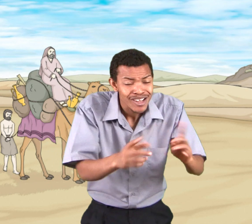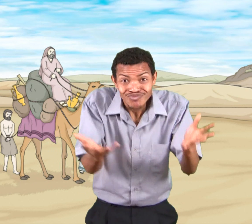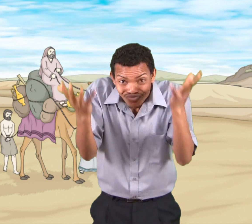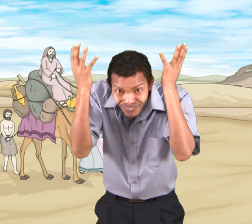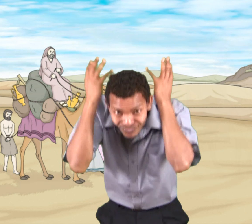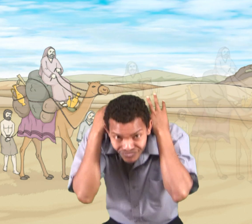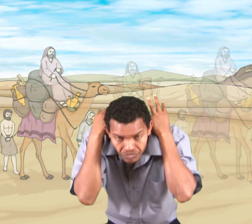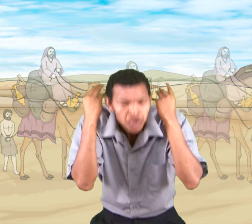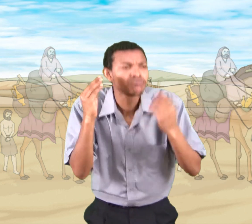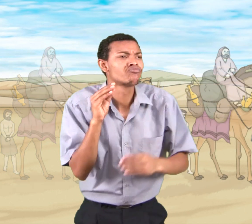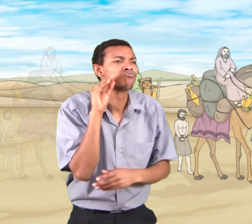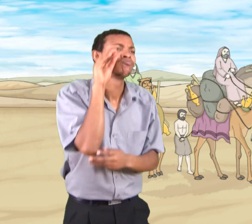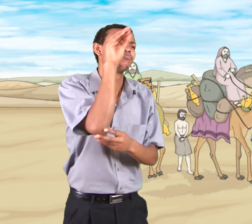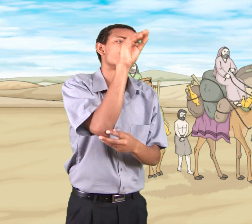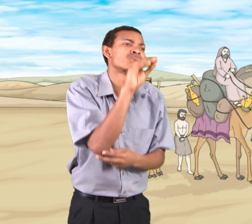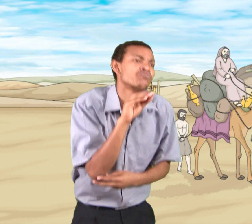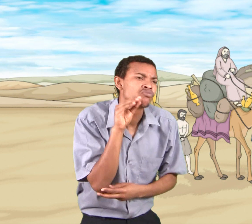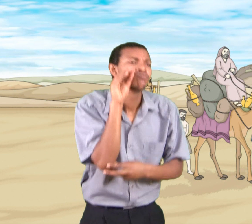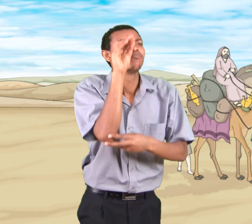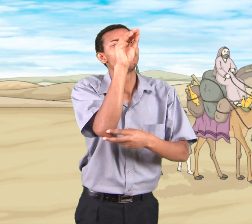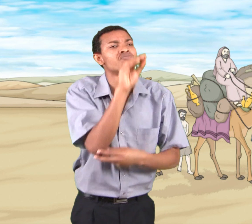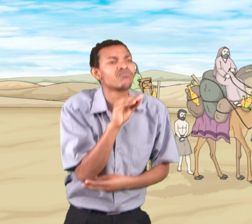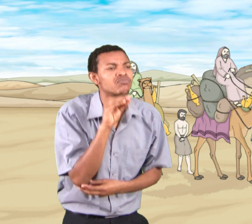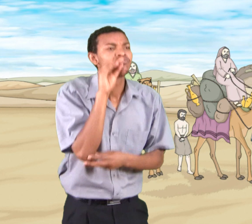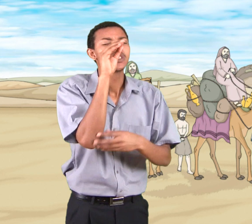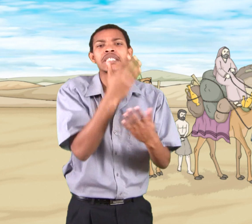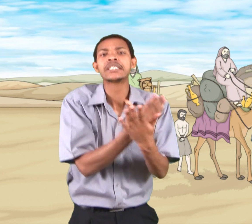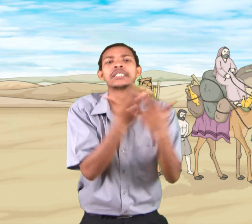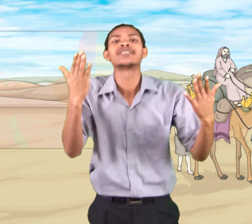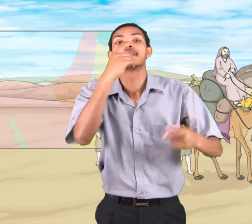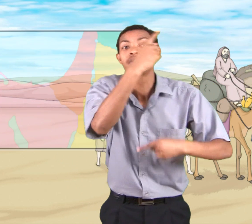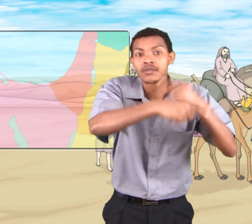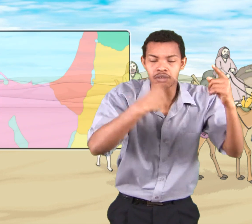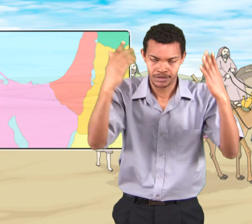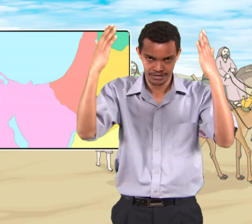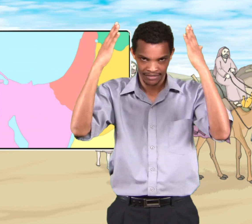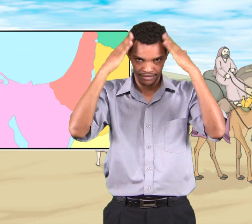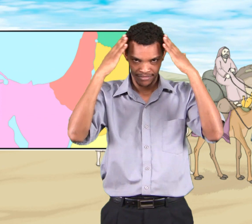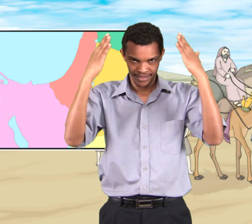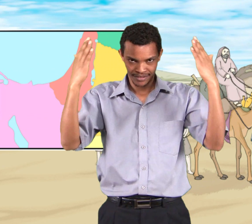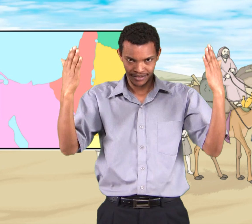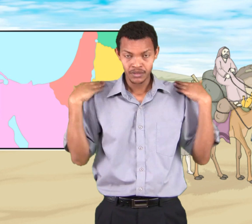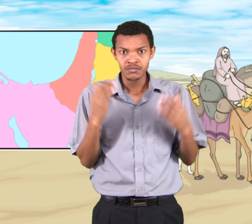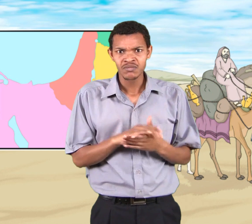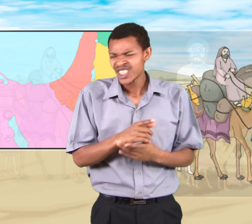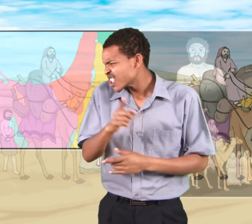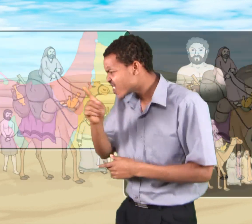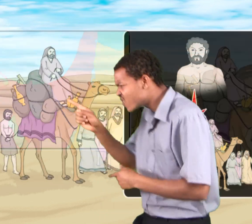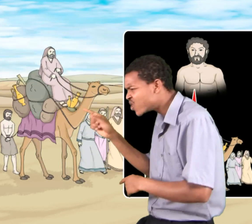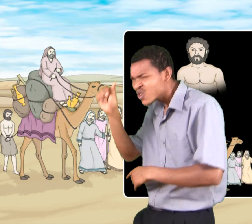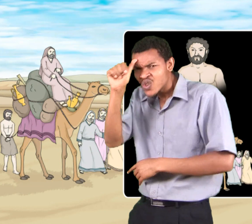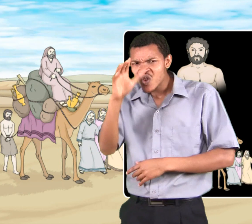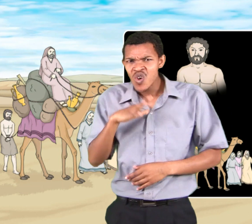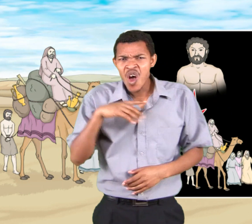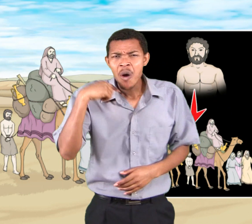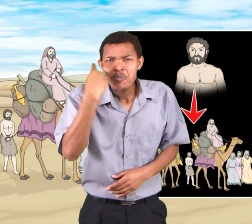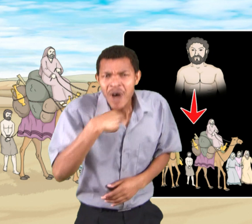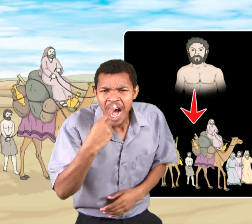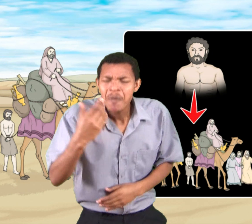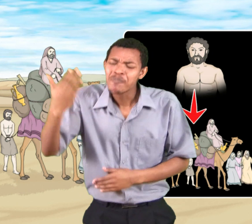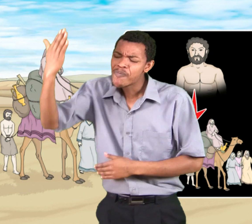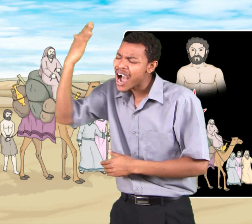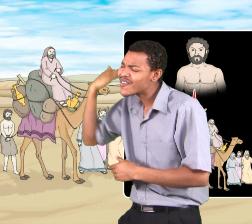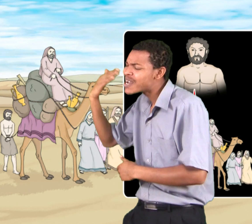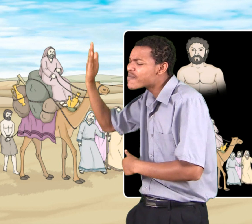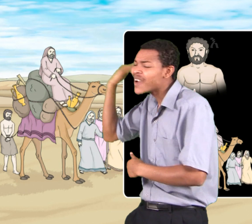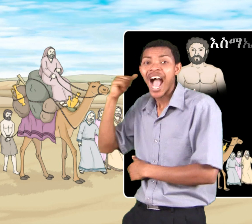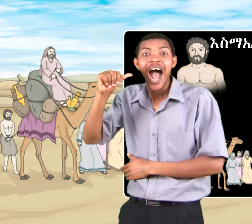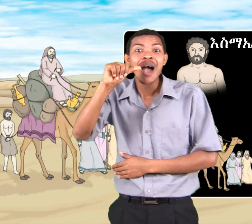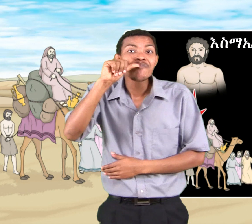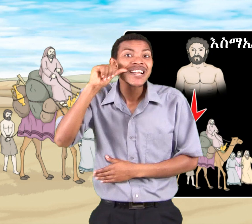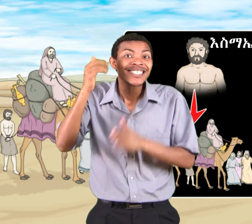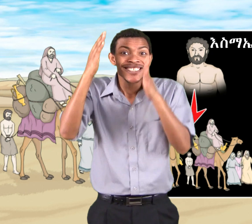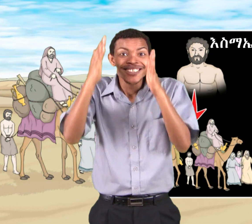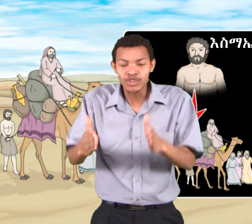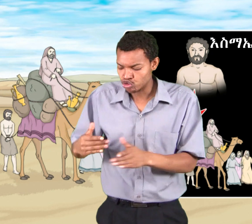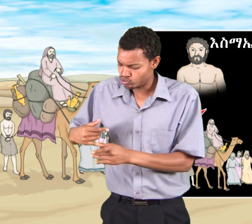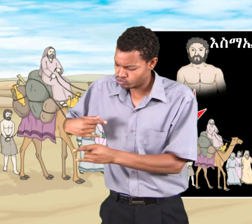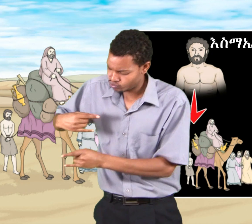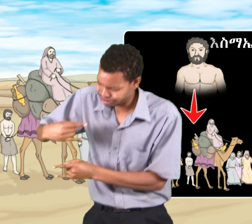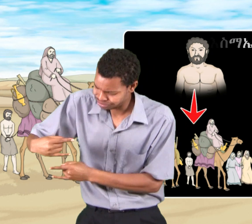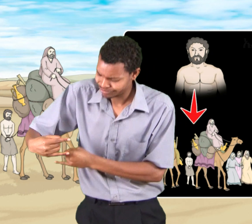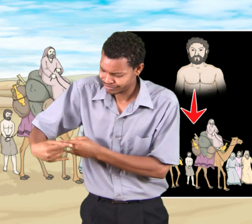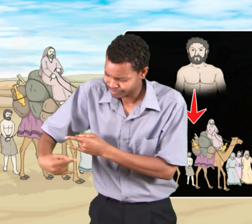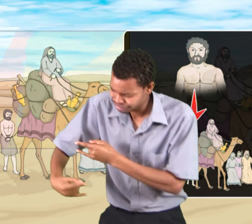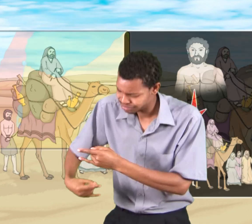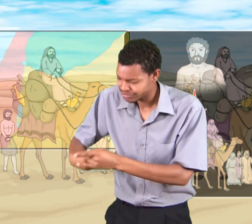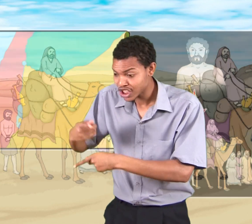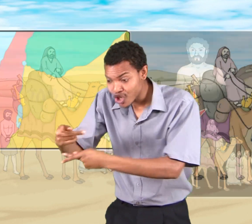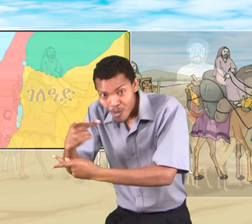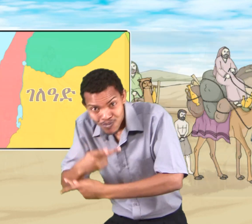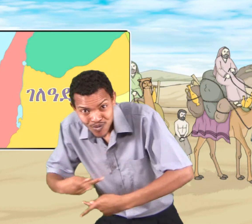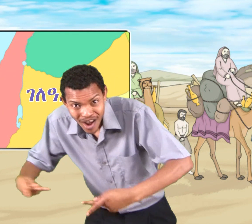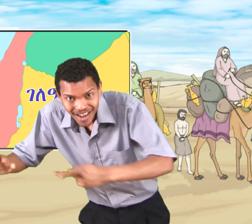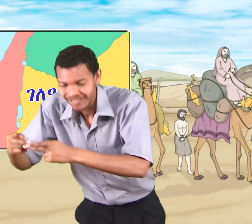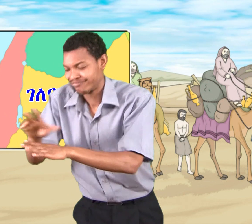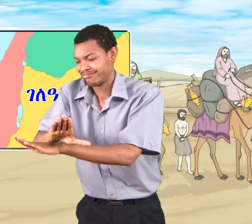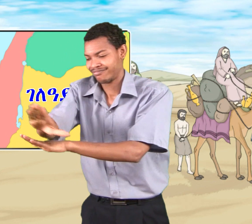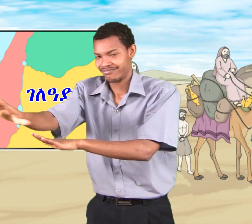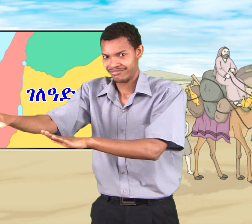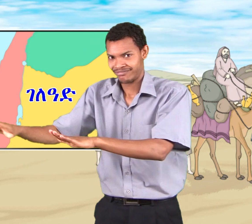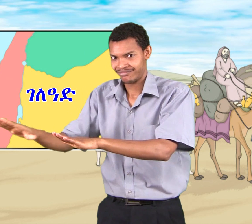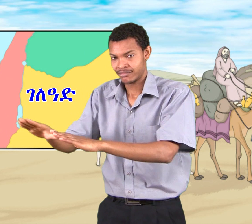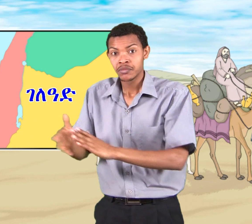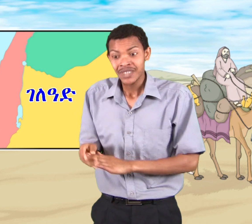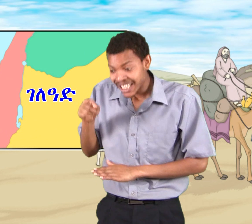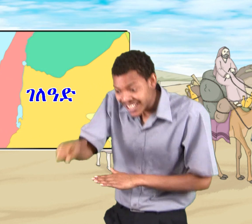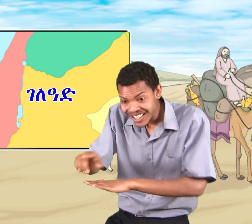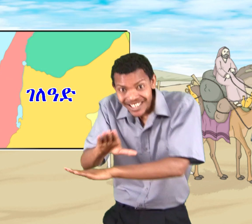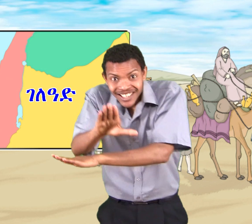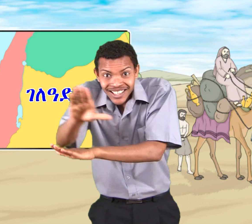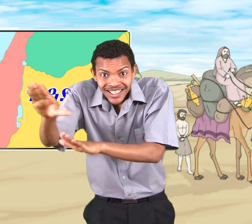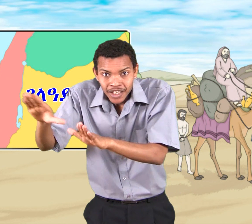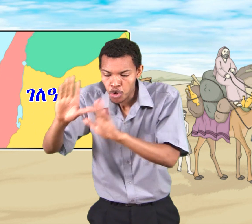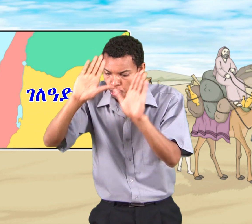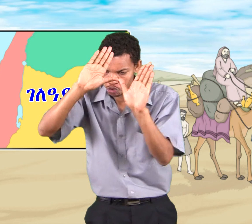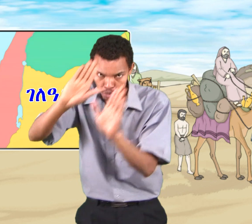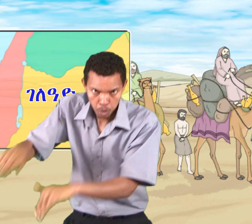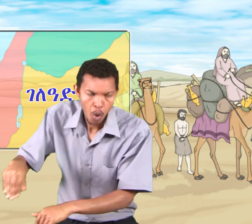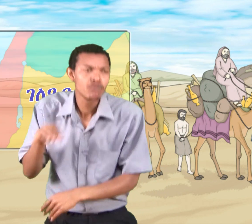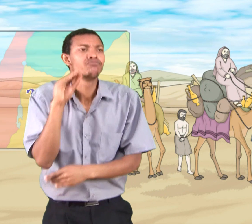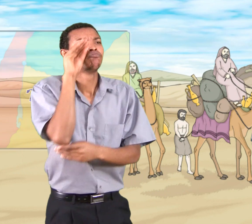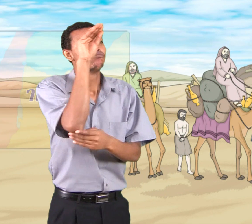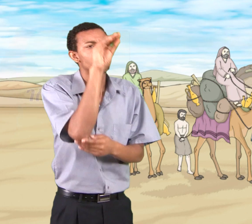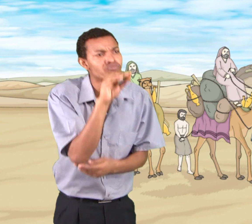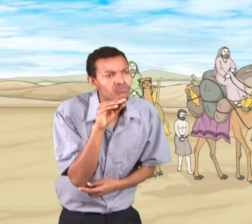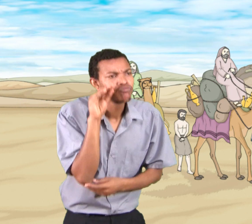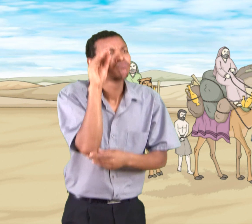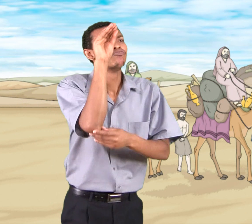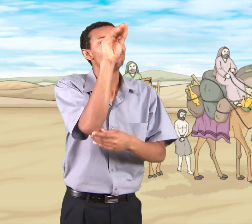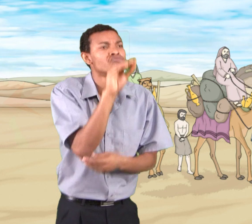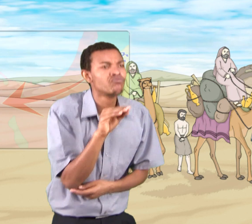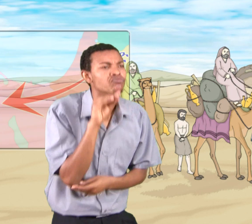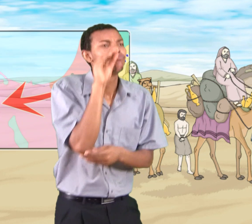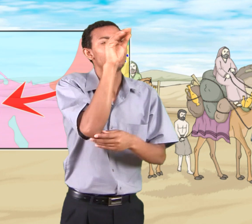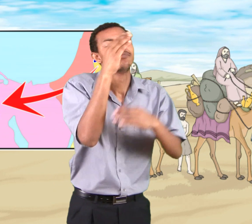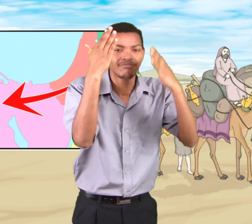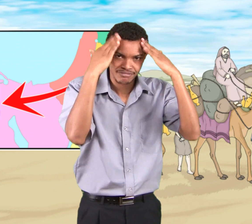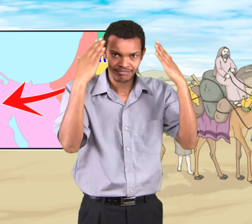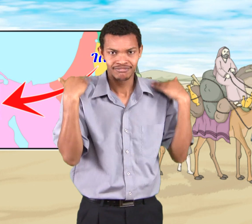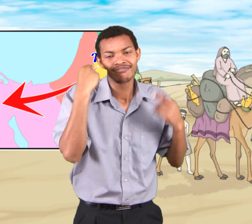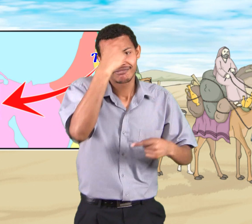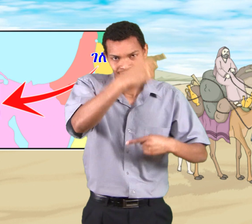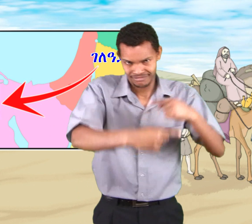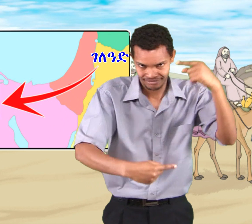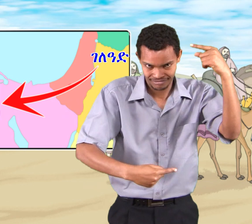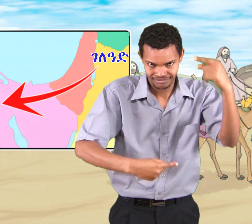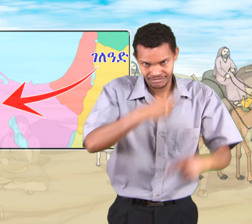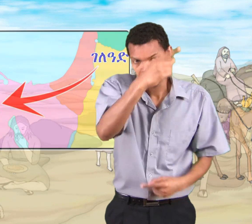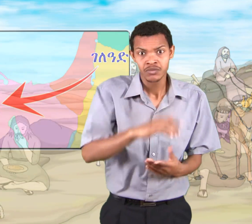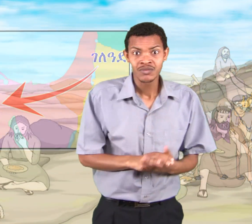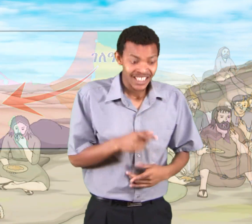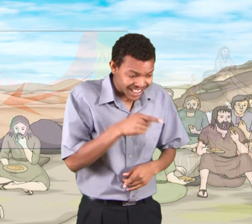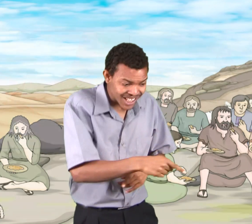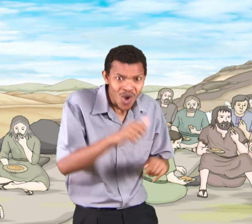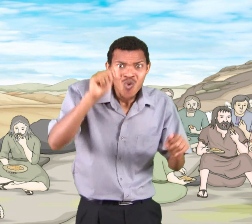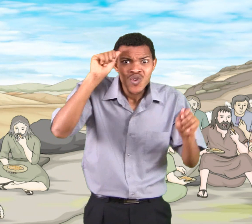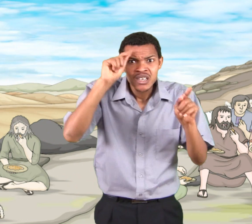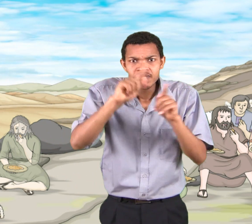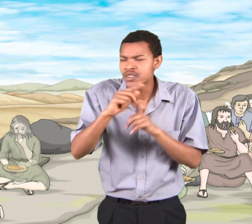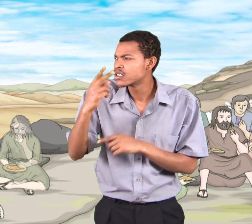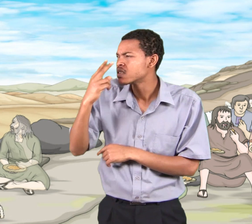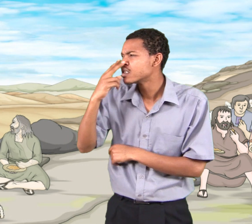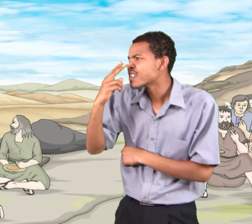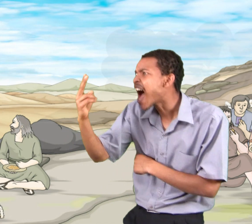Their camels were carrying spices, balm, and myrrh on their way down to Egypt.